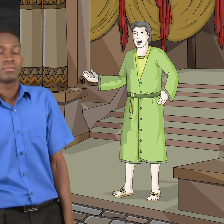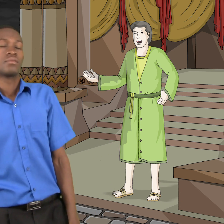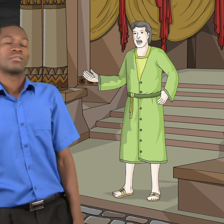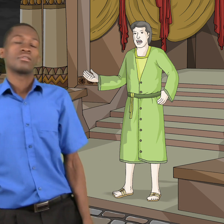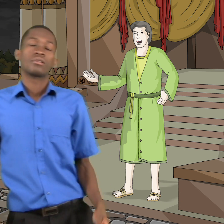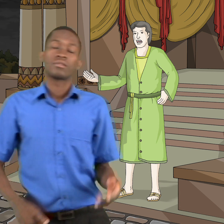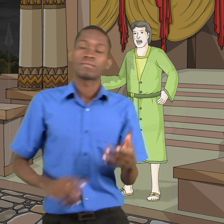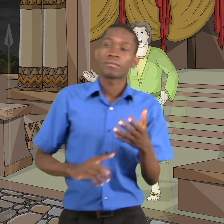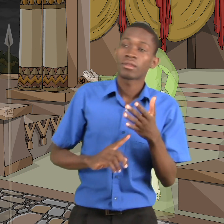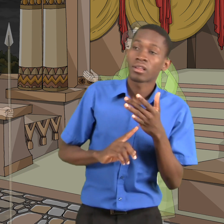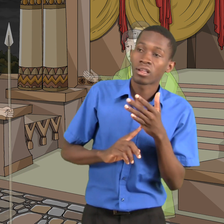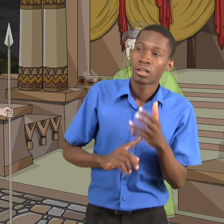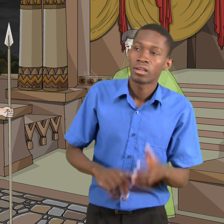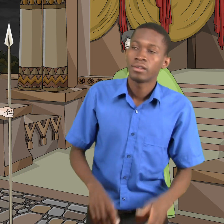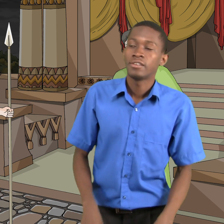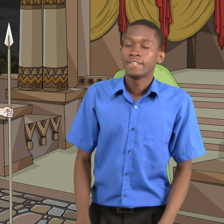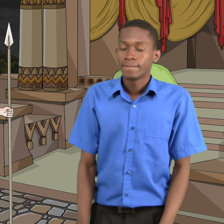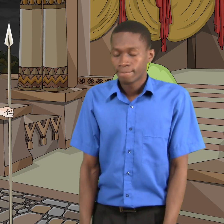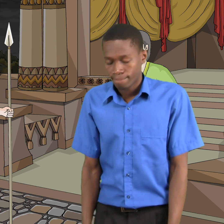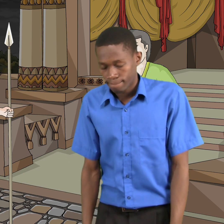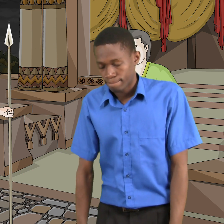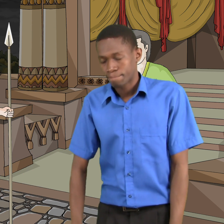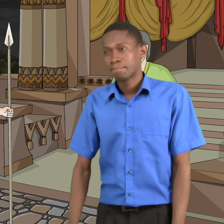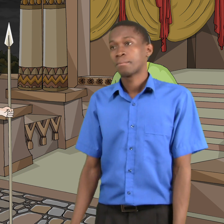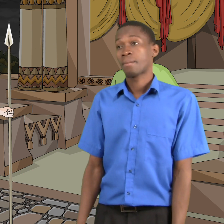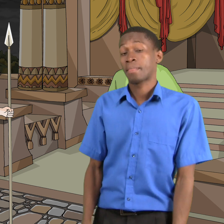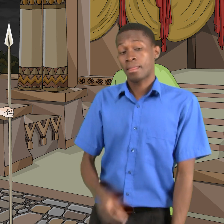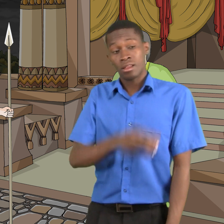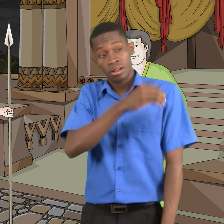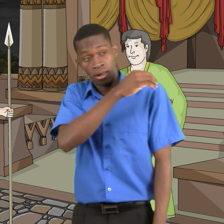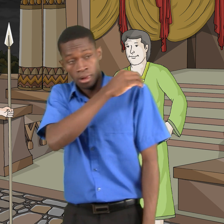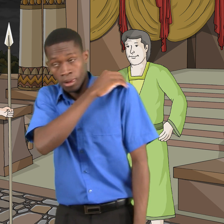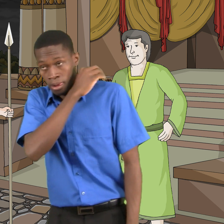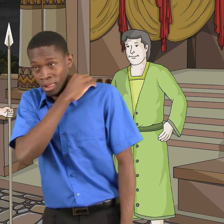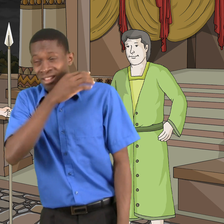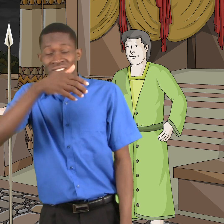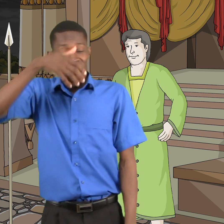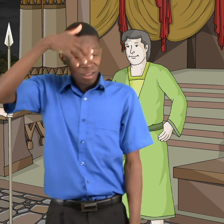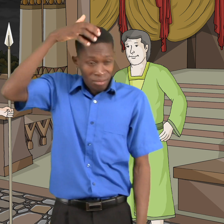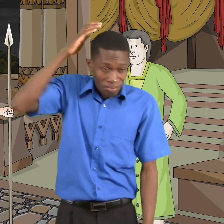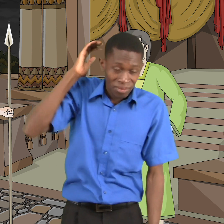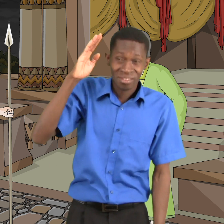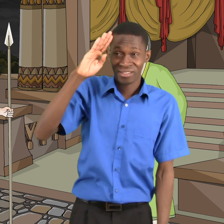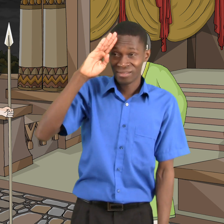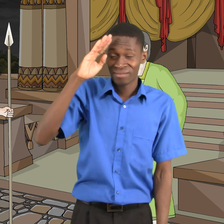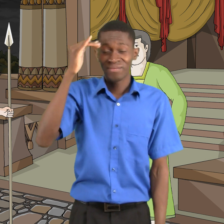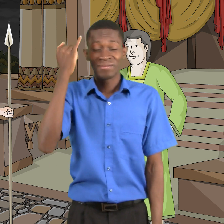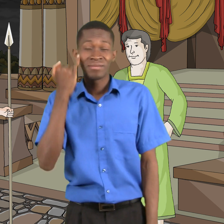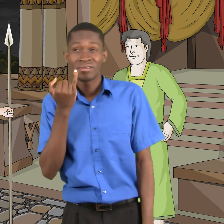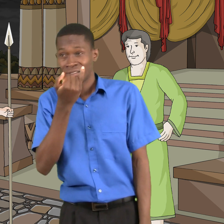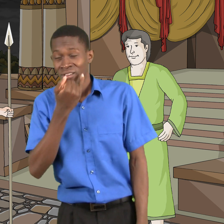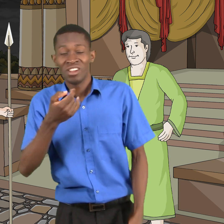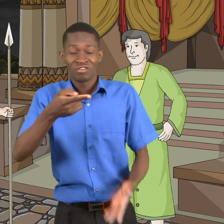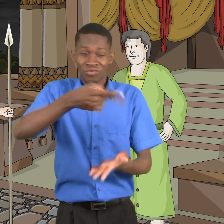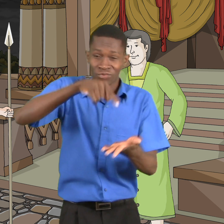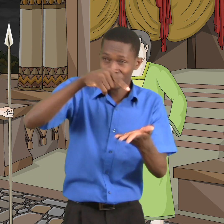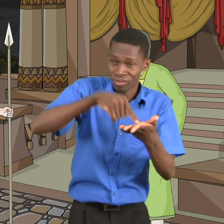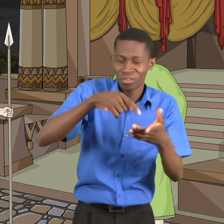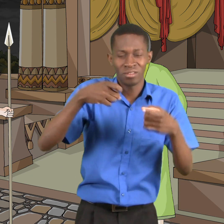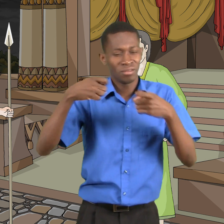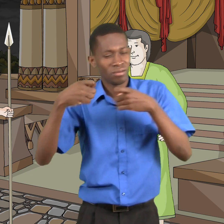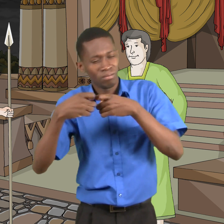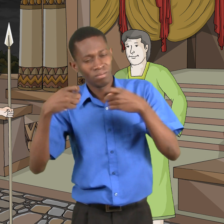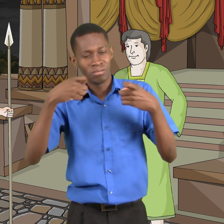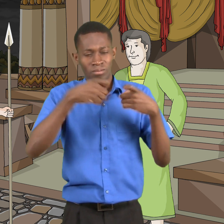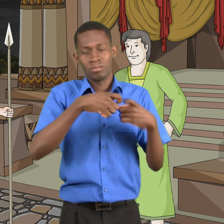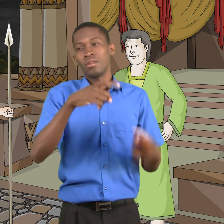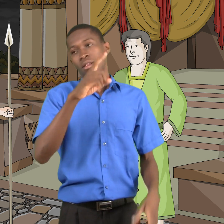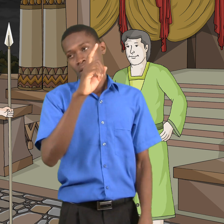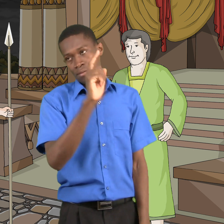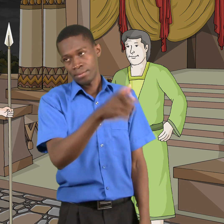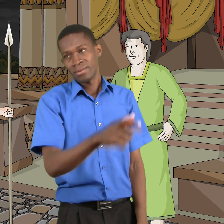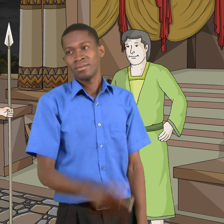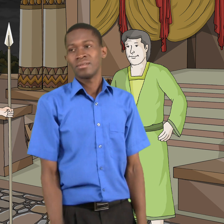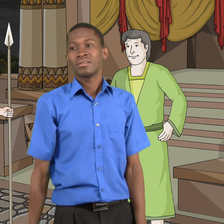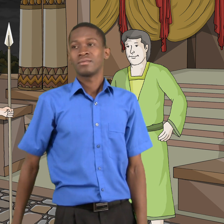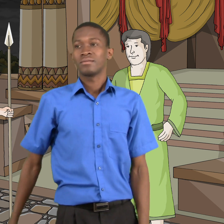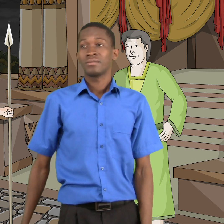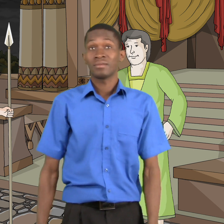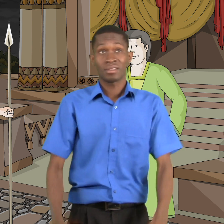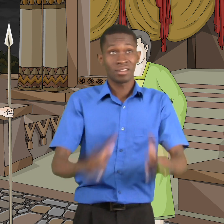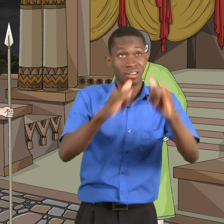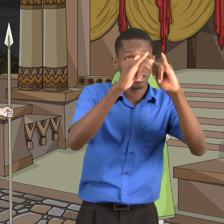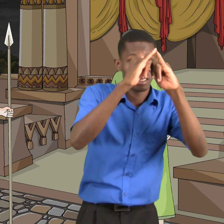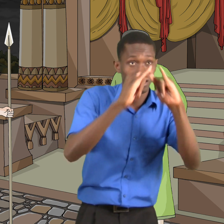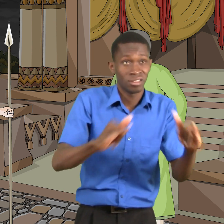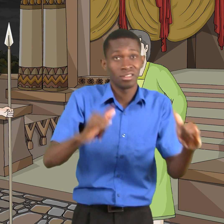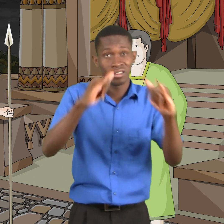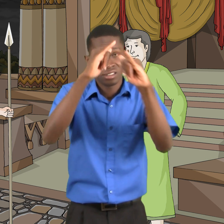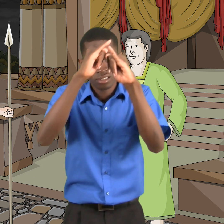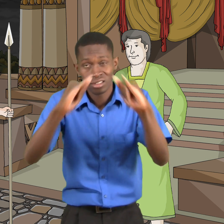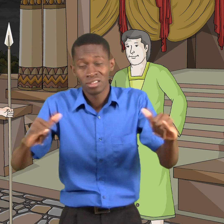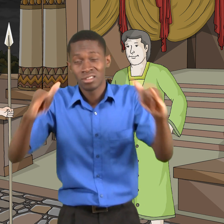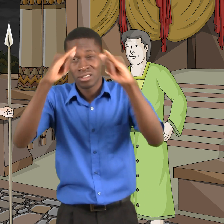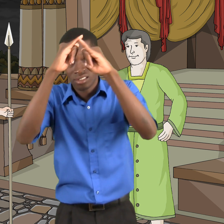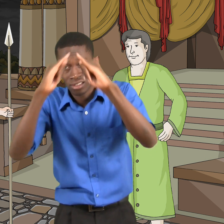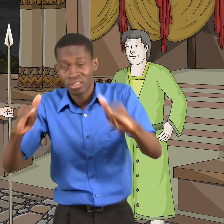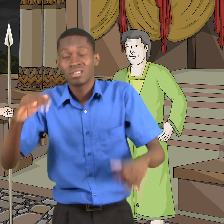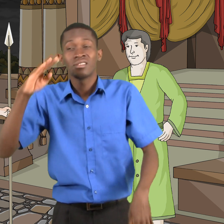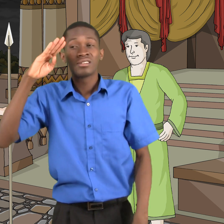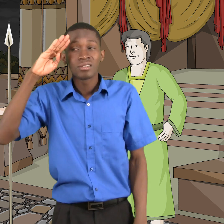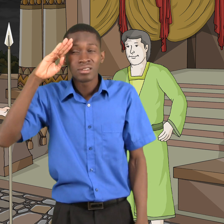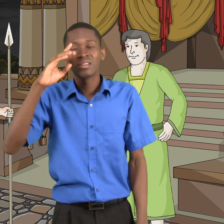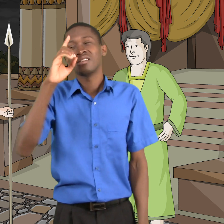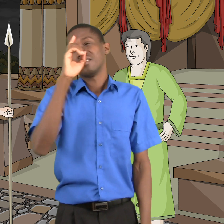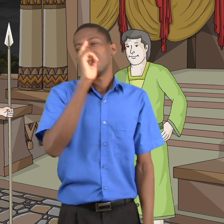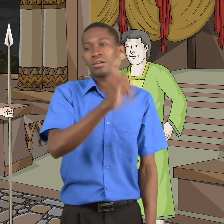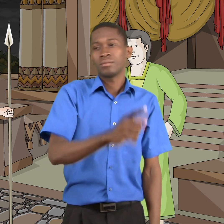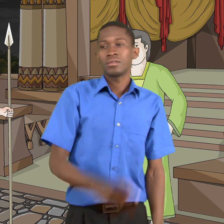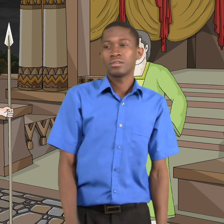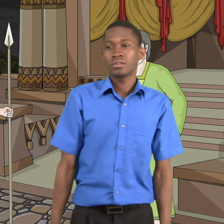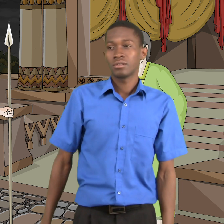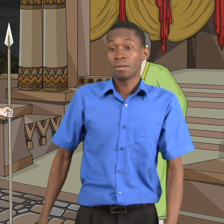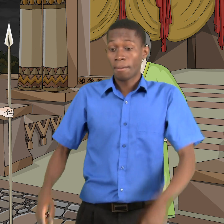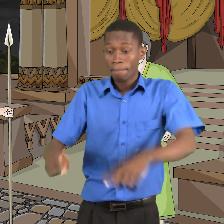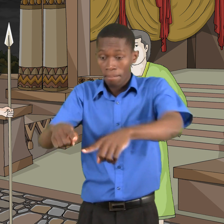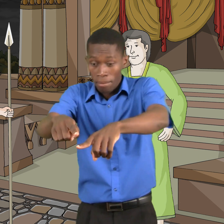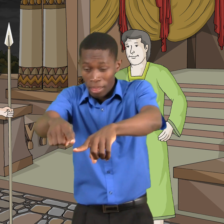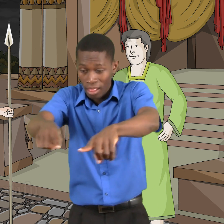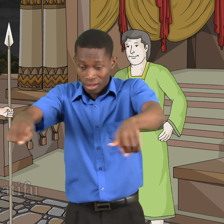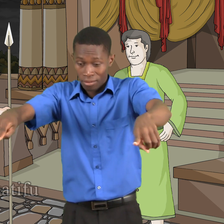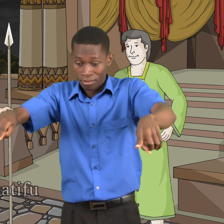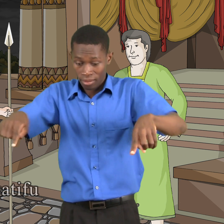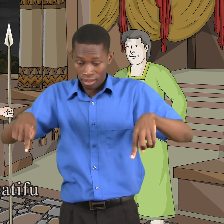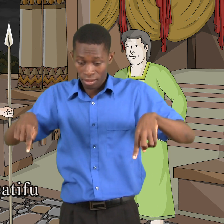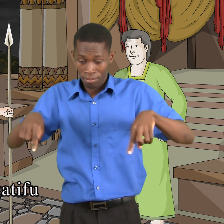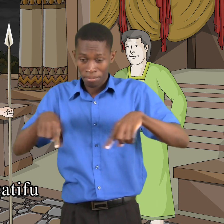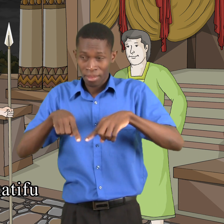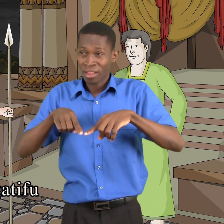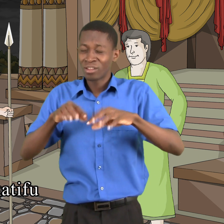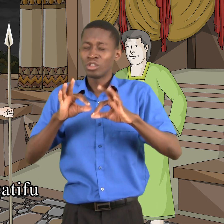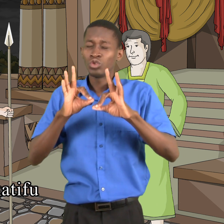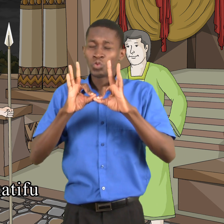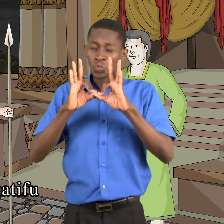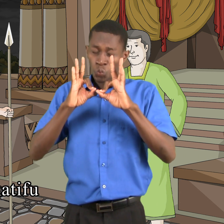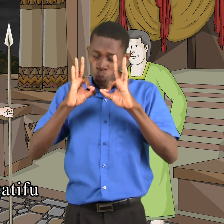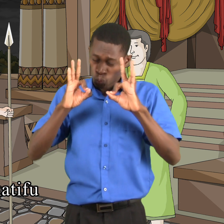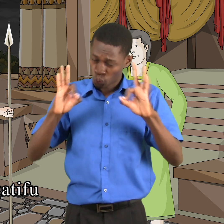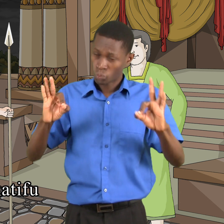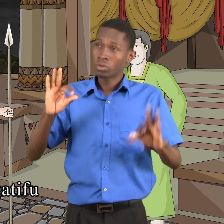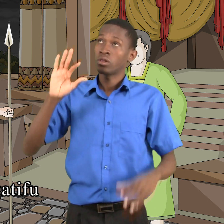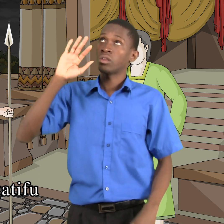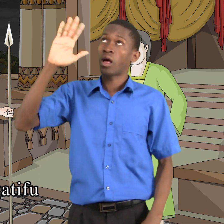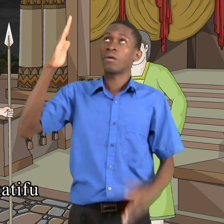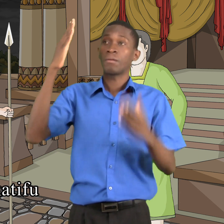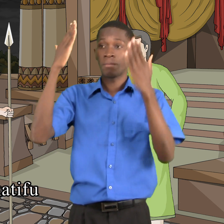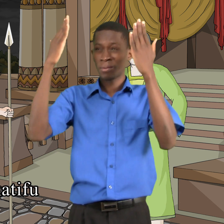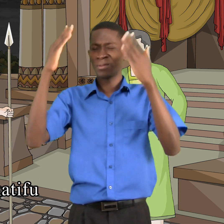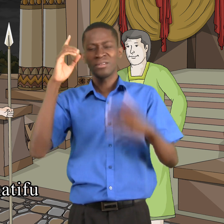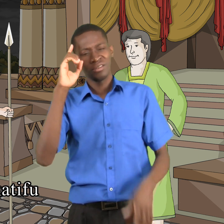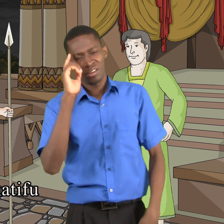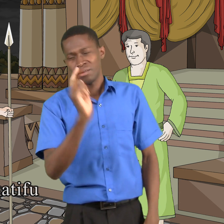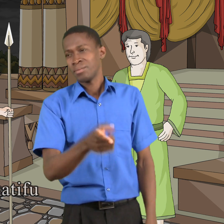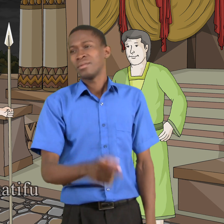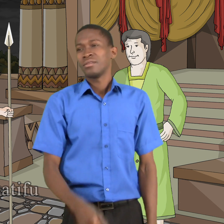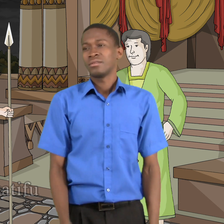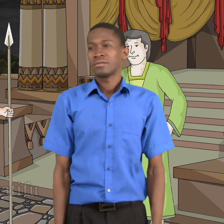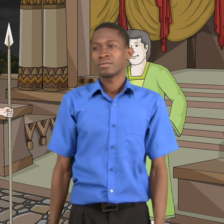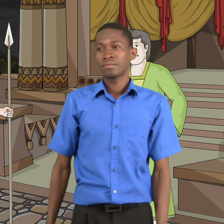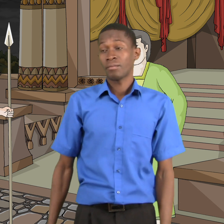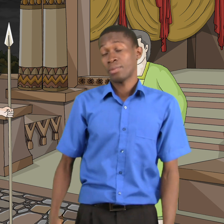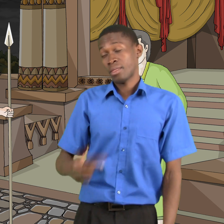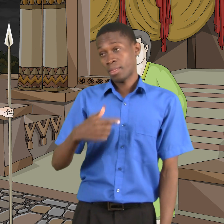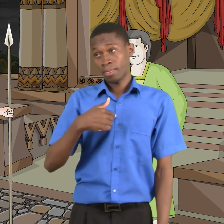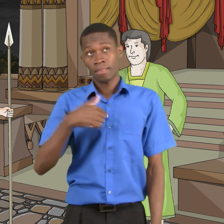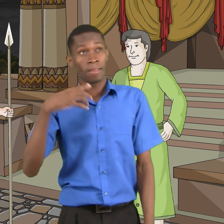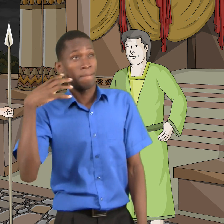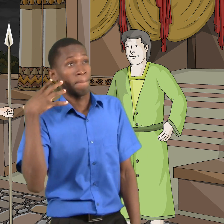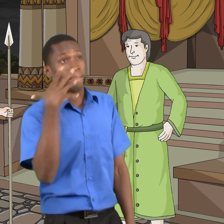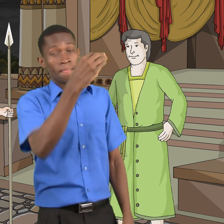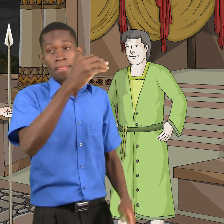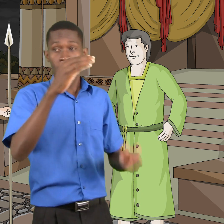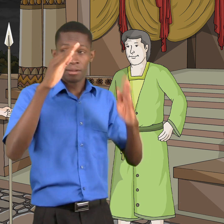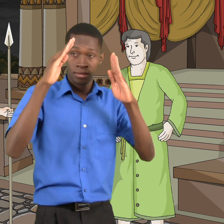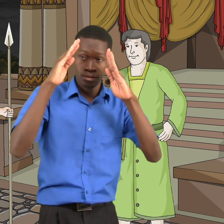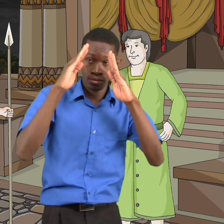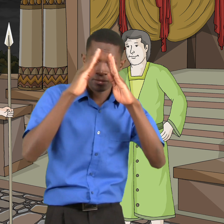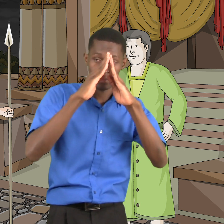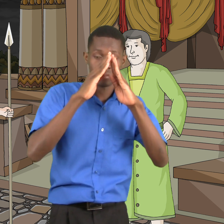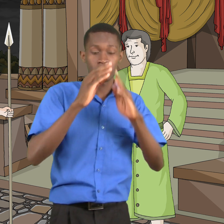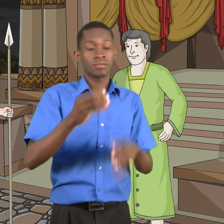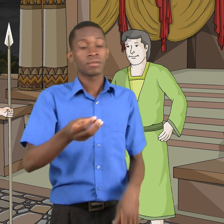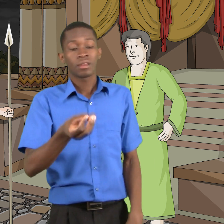Uriah answered, “The ark and Israel and Judah are dwelling in tents, and my master Joab and his soldiers are camped in the open field.